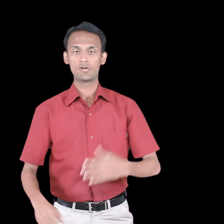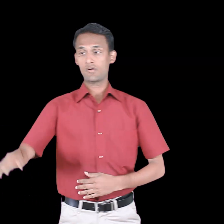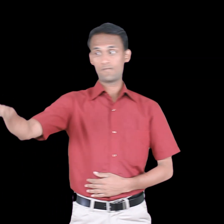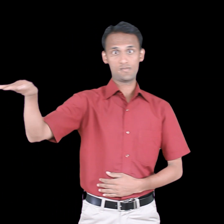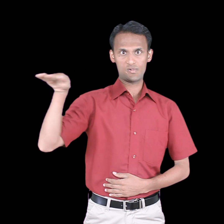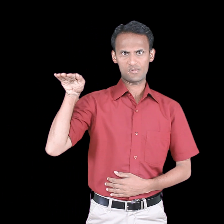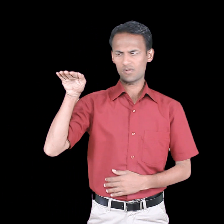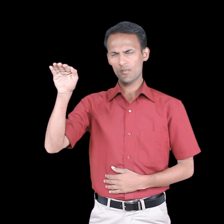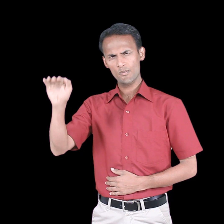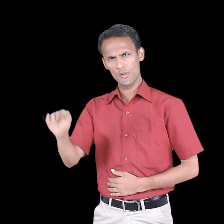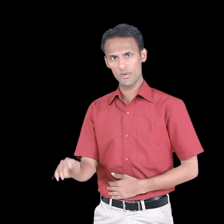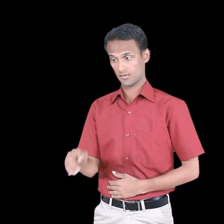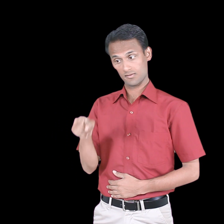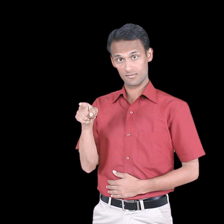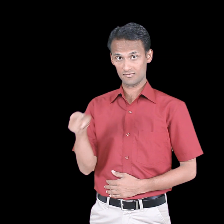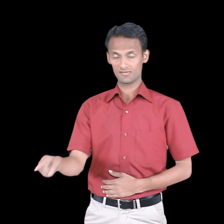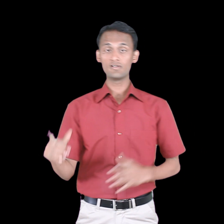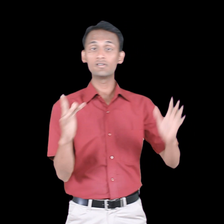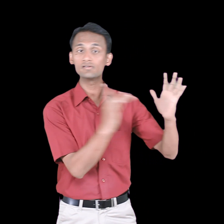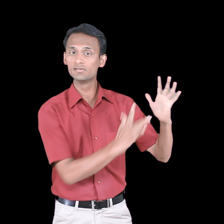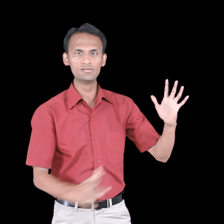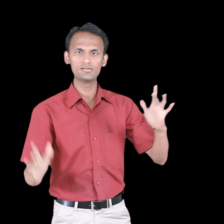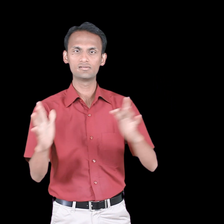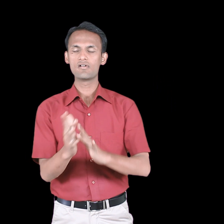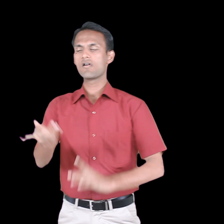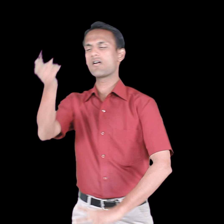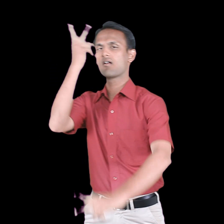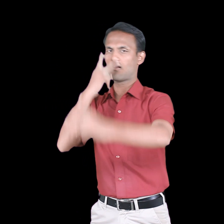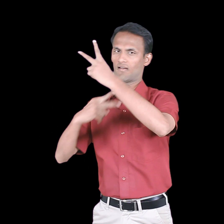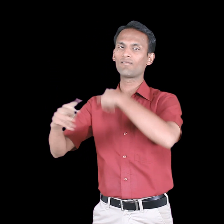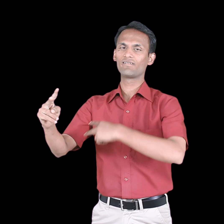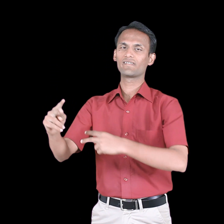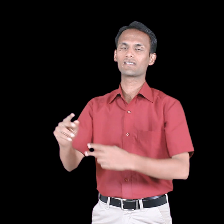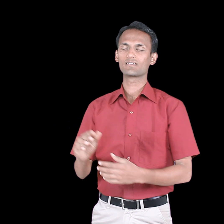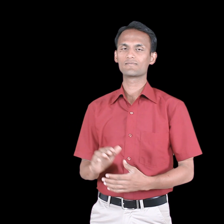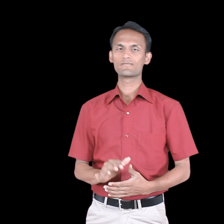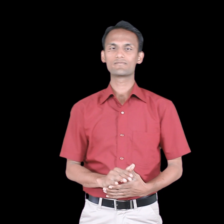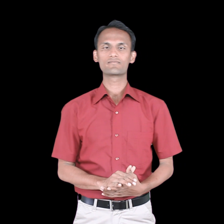Jesus visits Zacchaeus